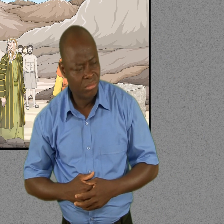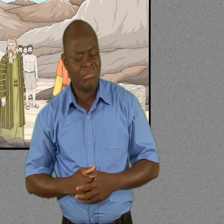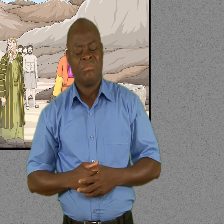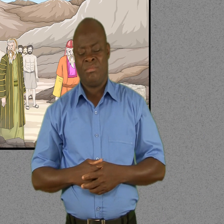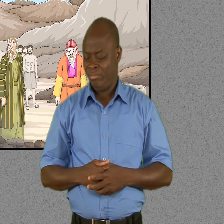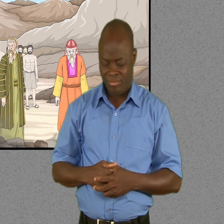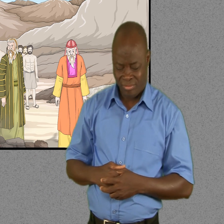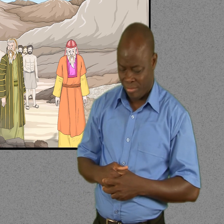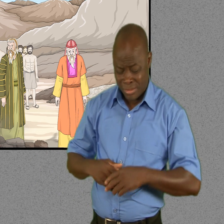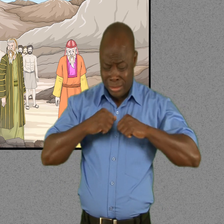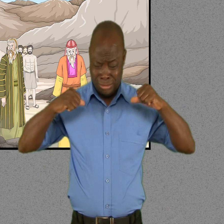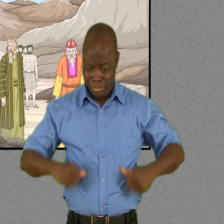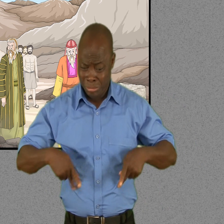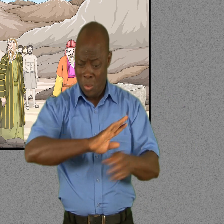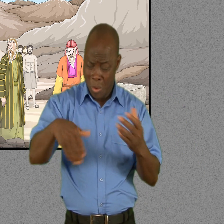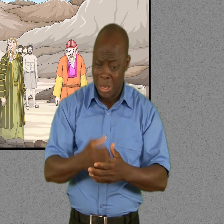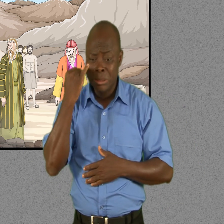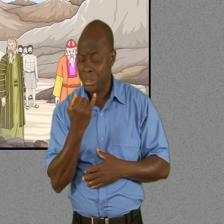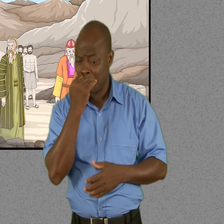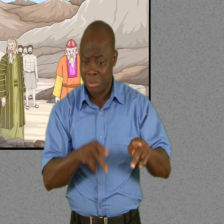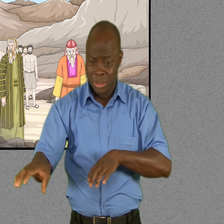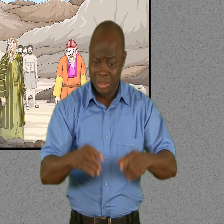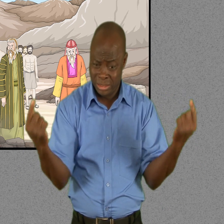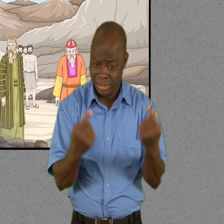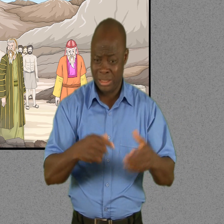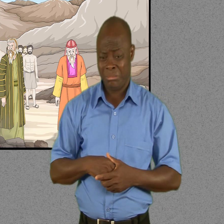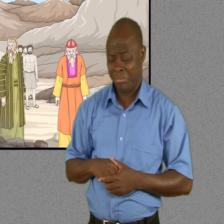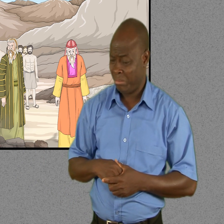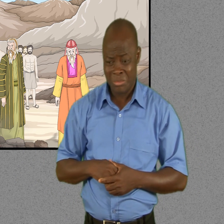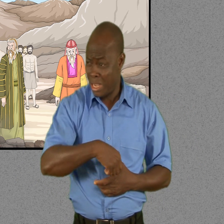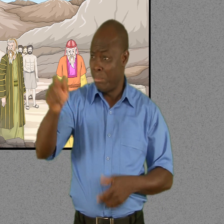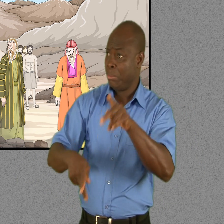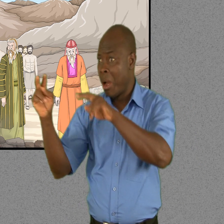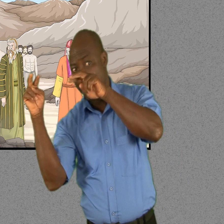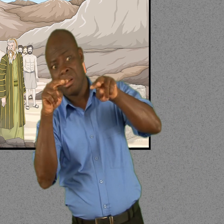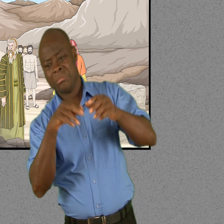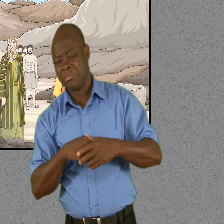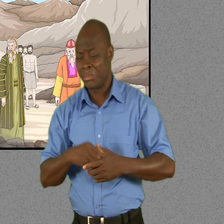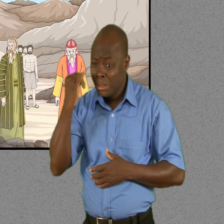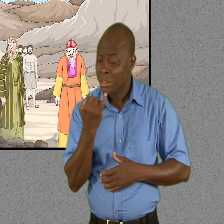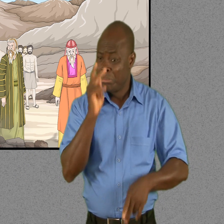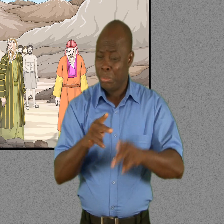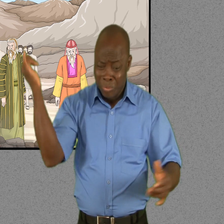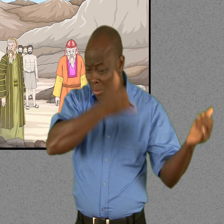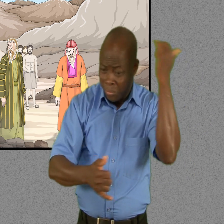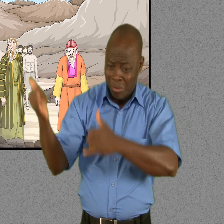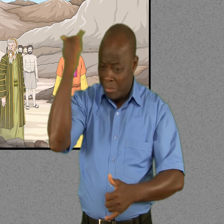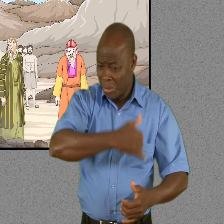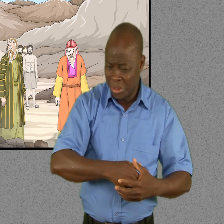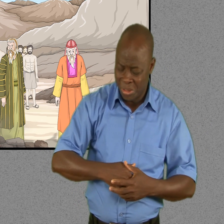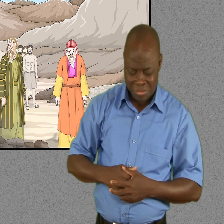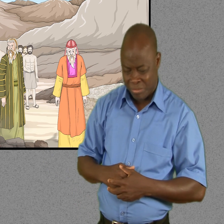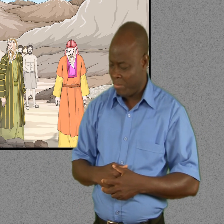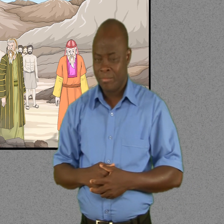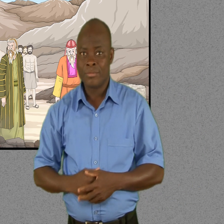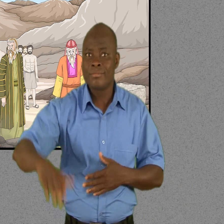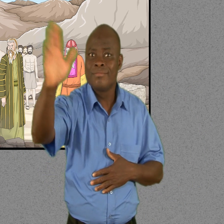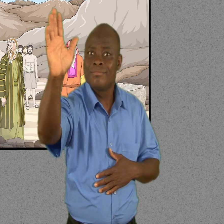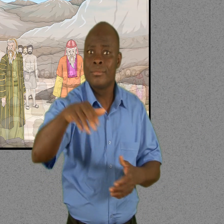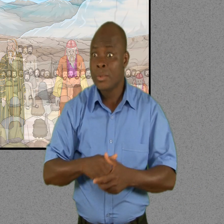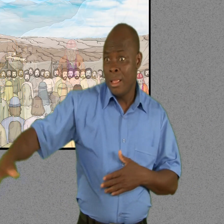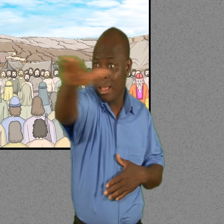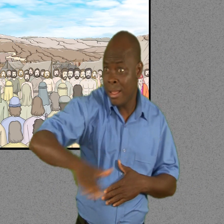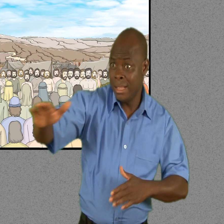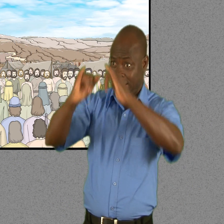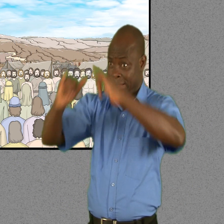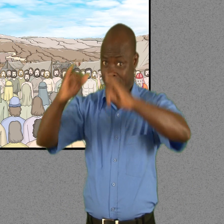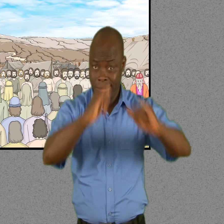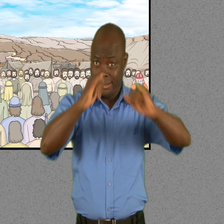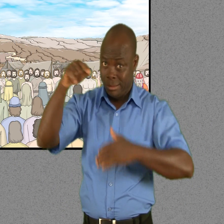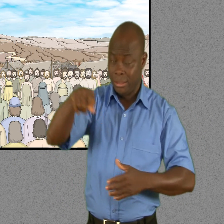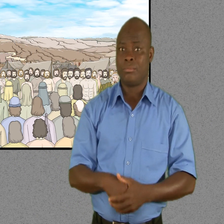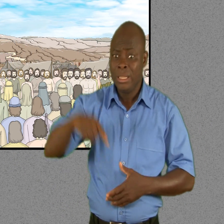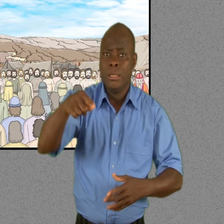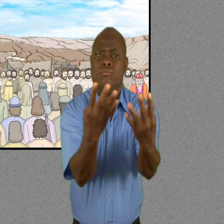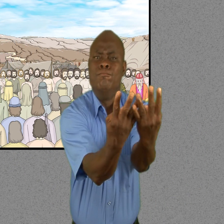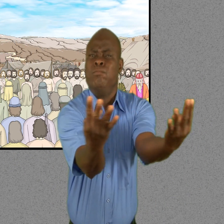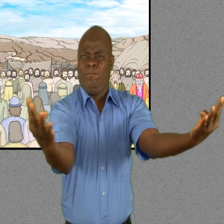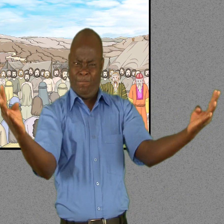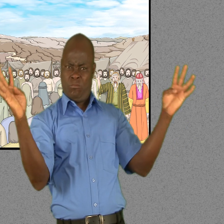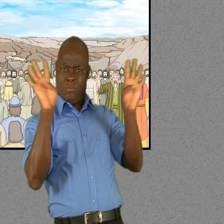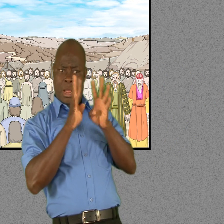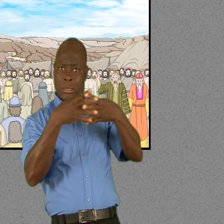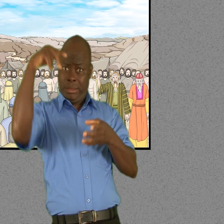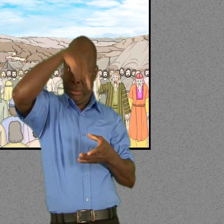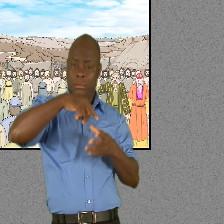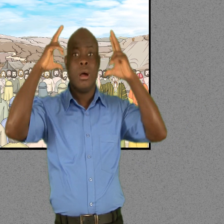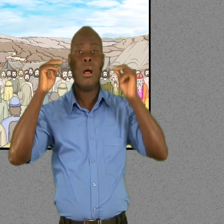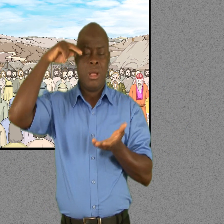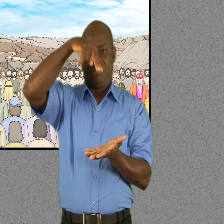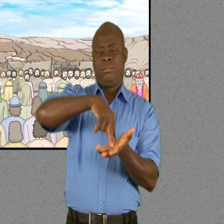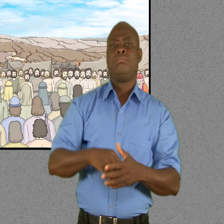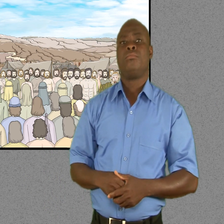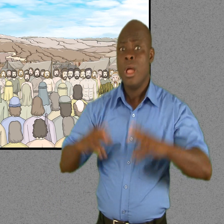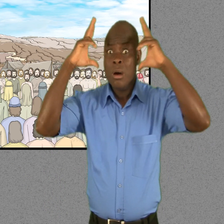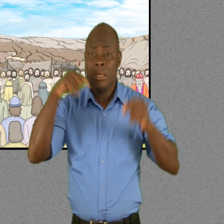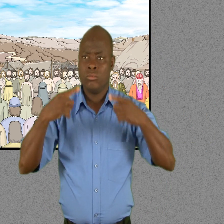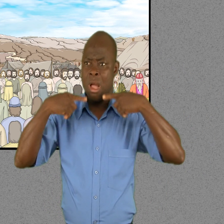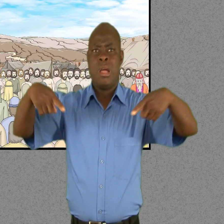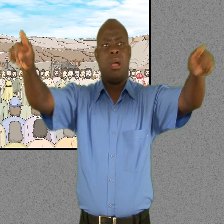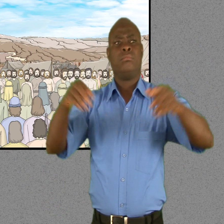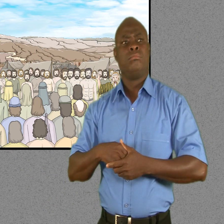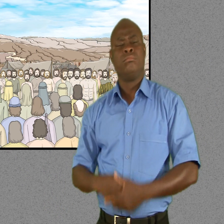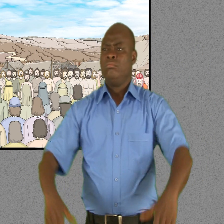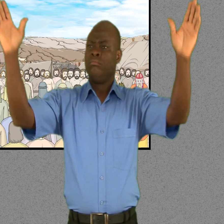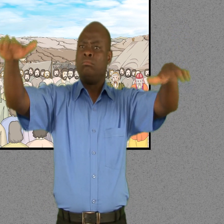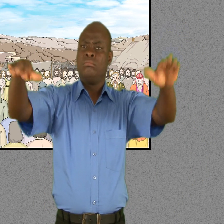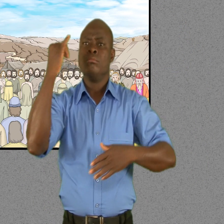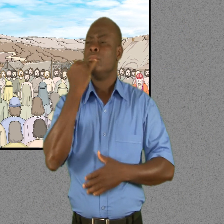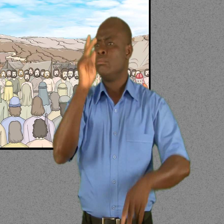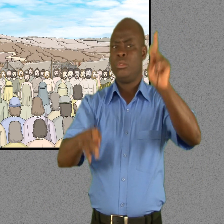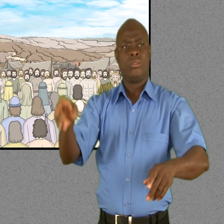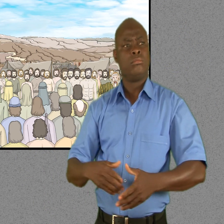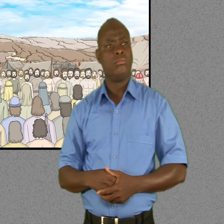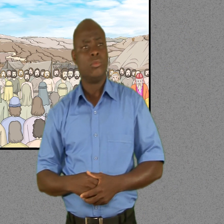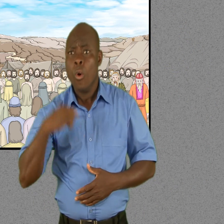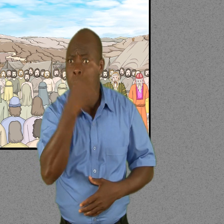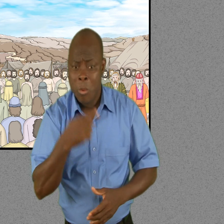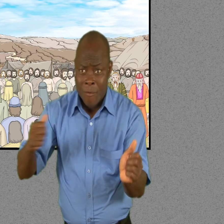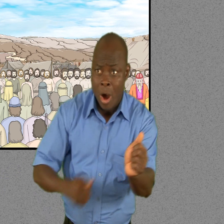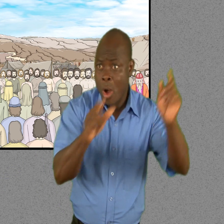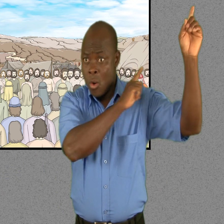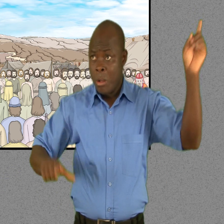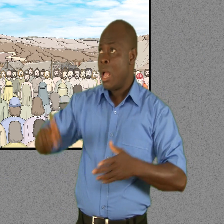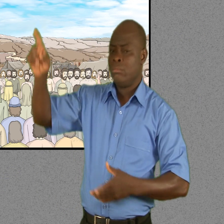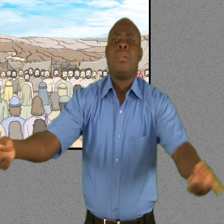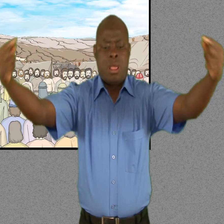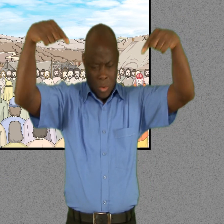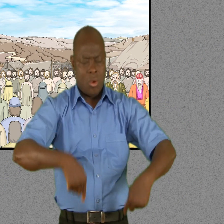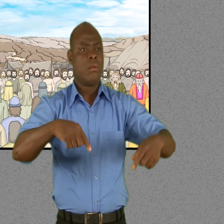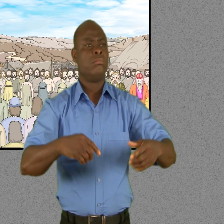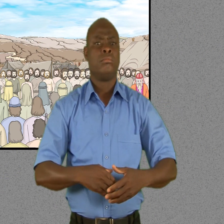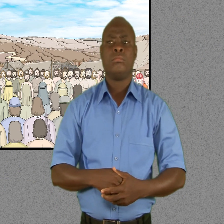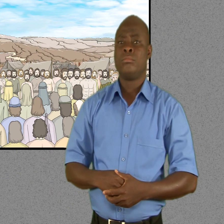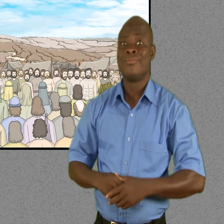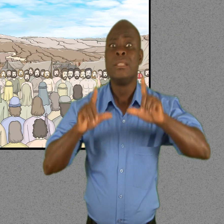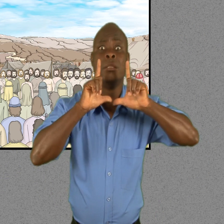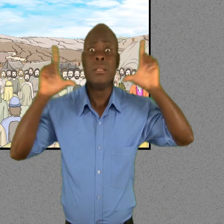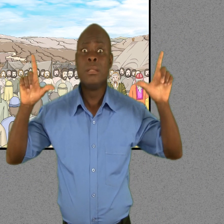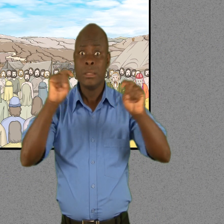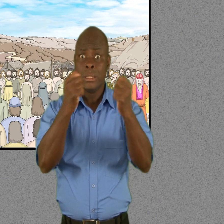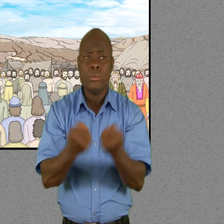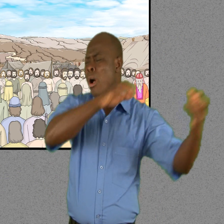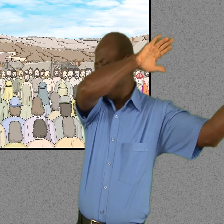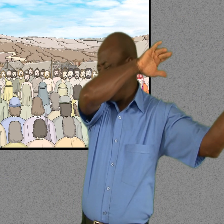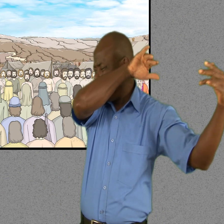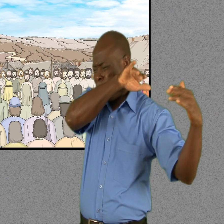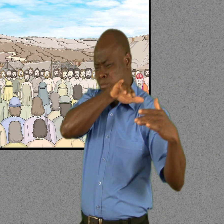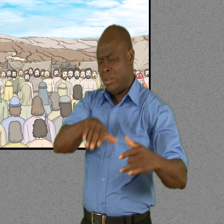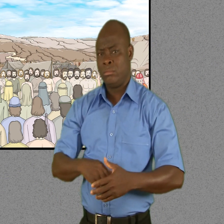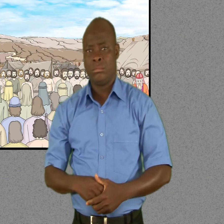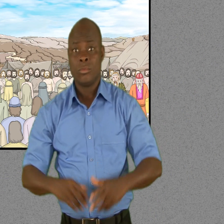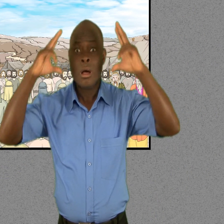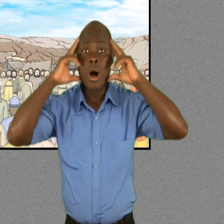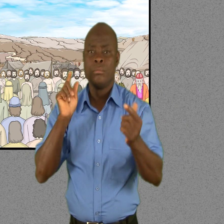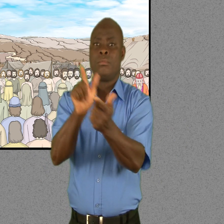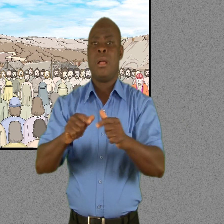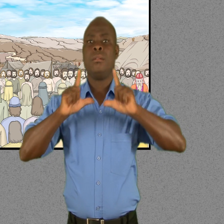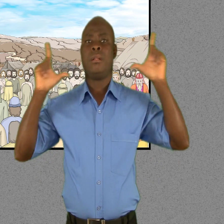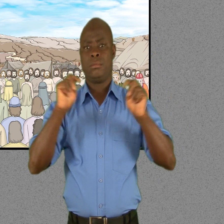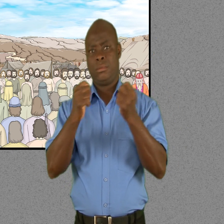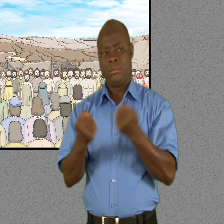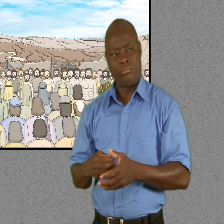Moses saw that the people were out of control, for Aaron had let them run wild and become a laughingstock to their enemies.